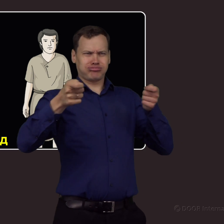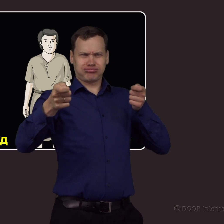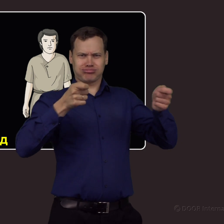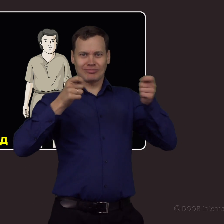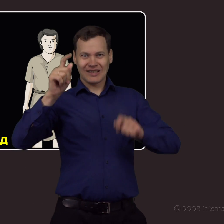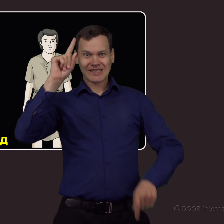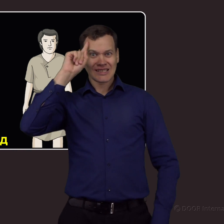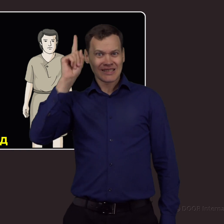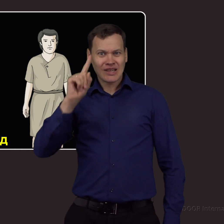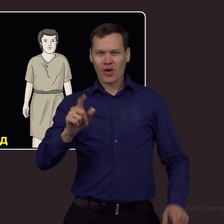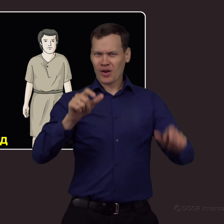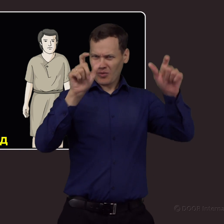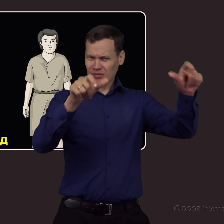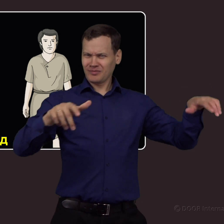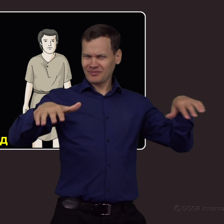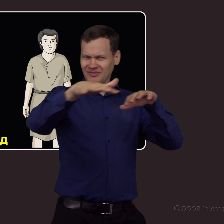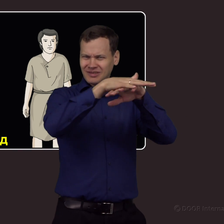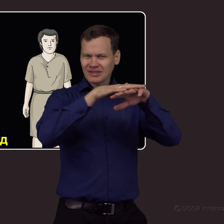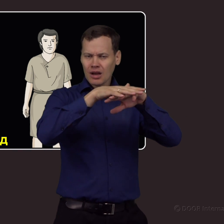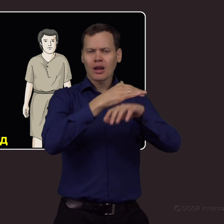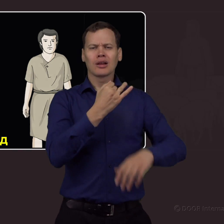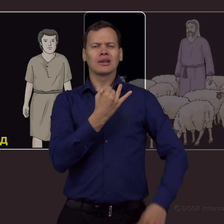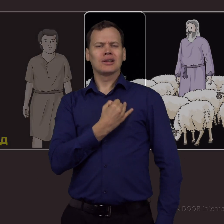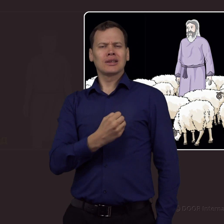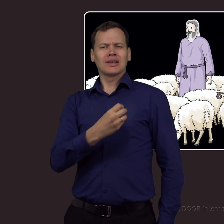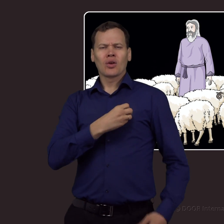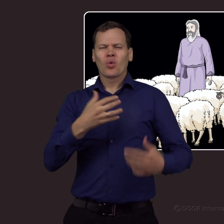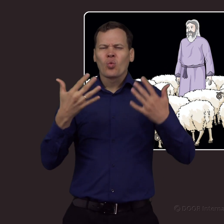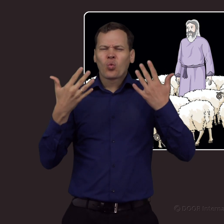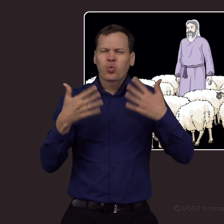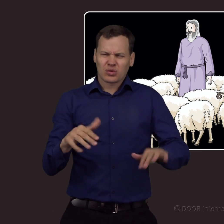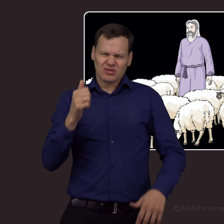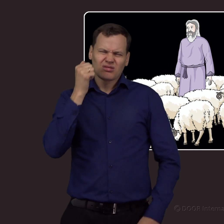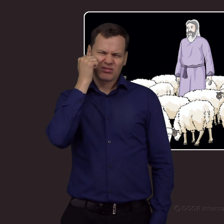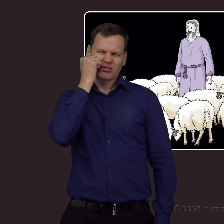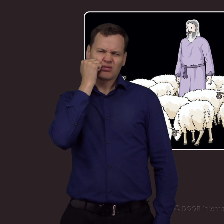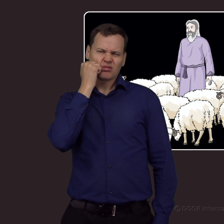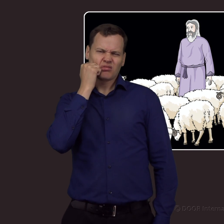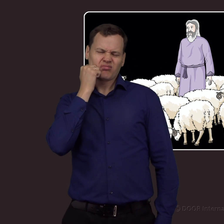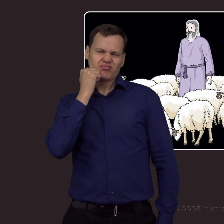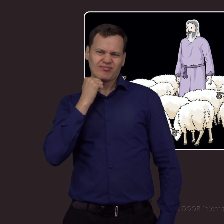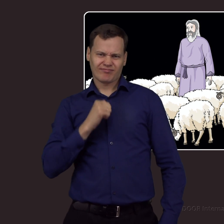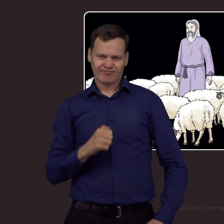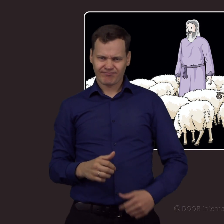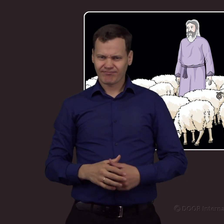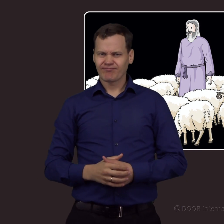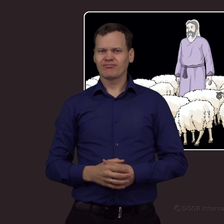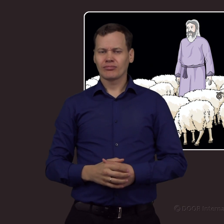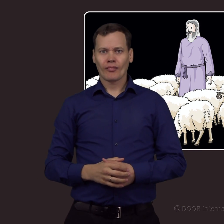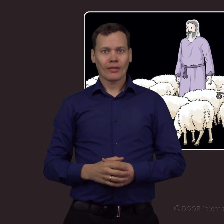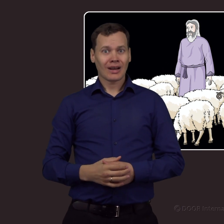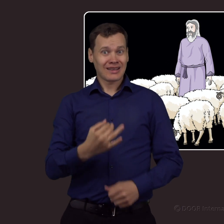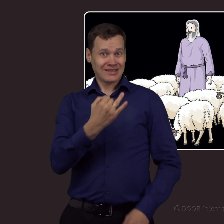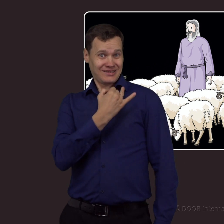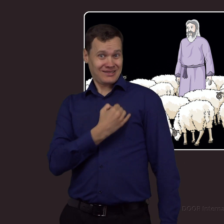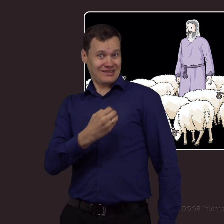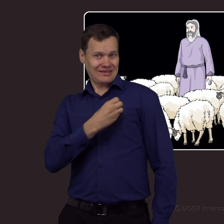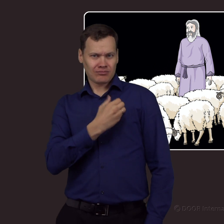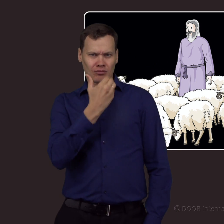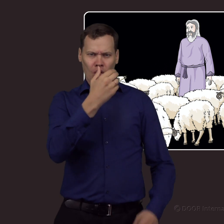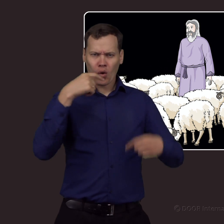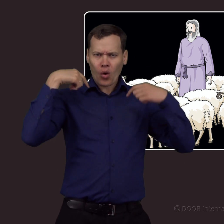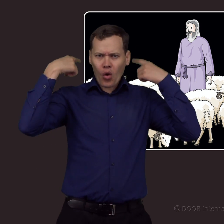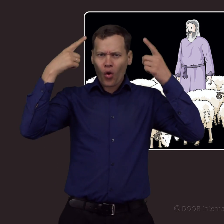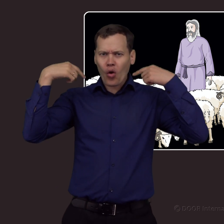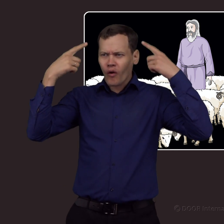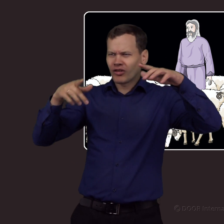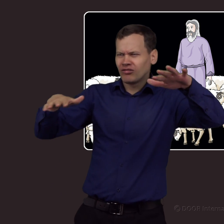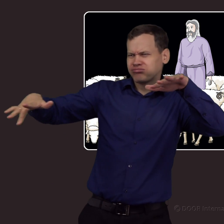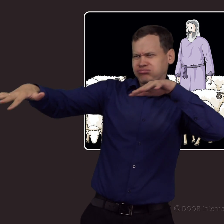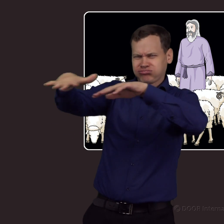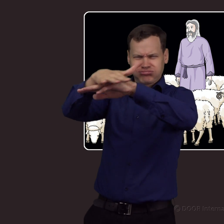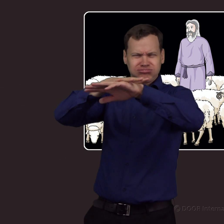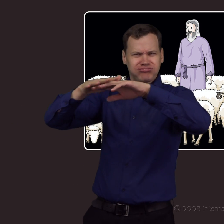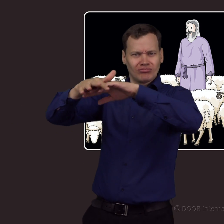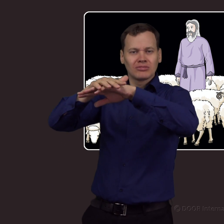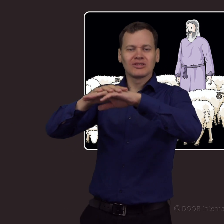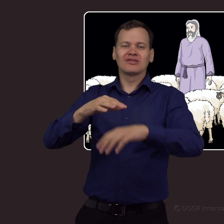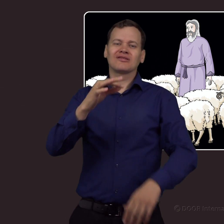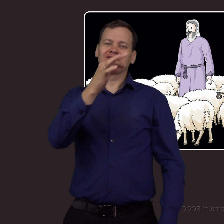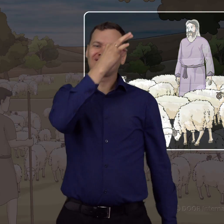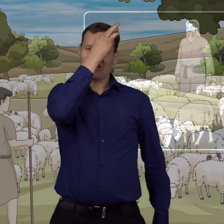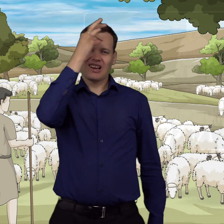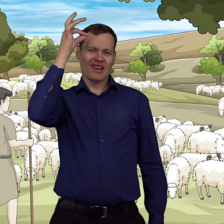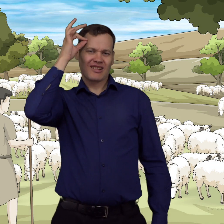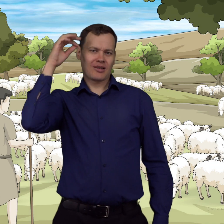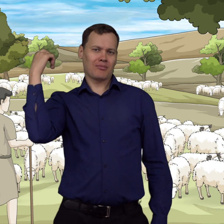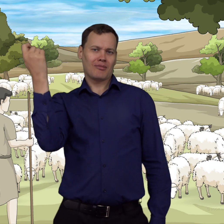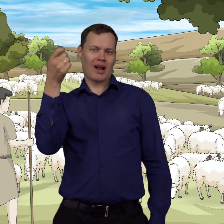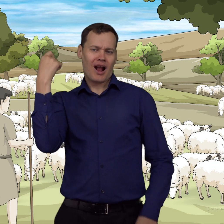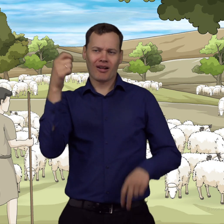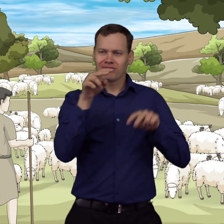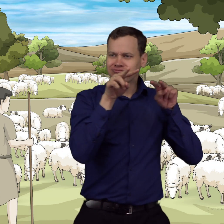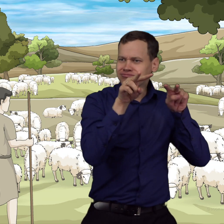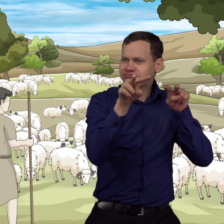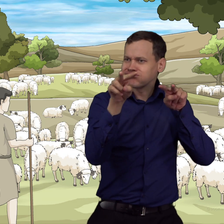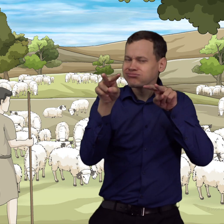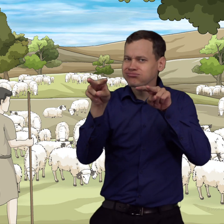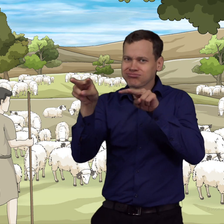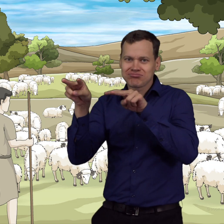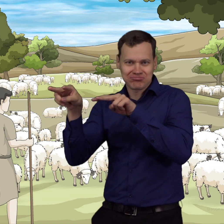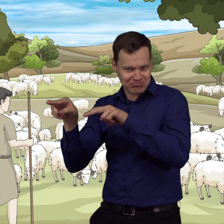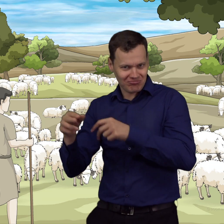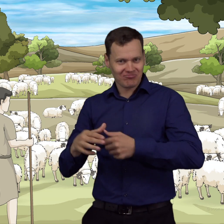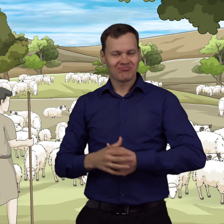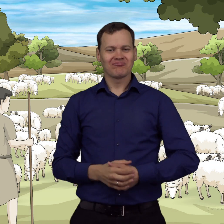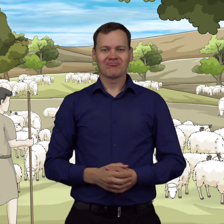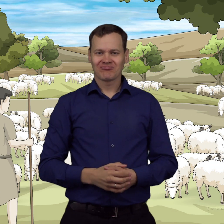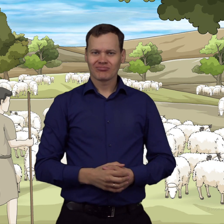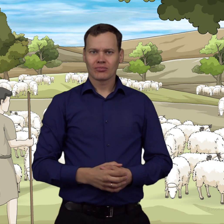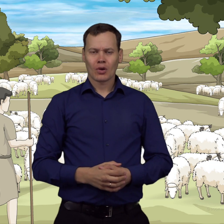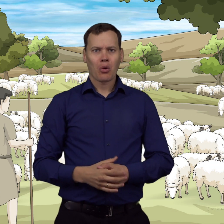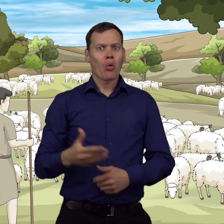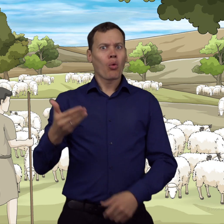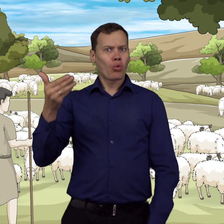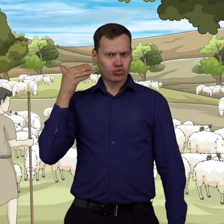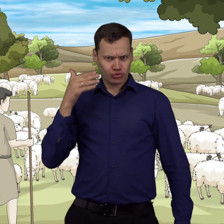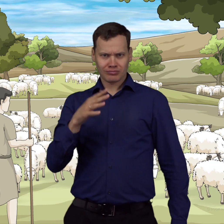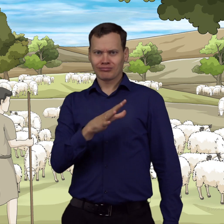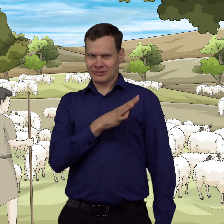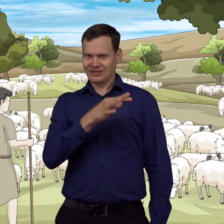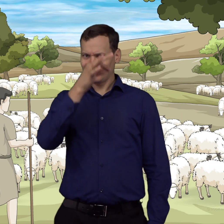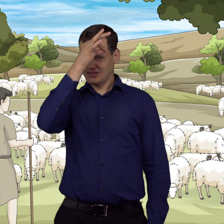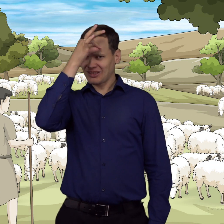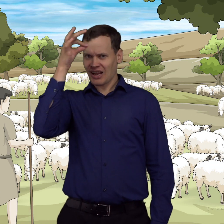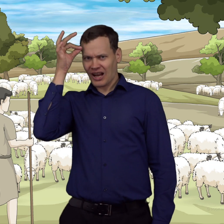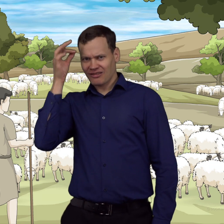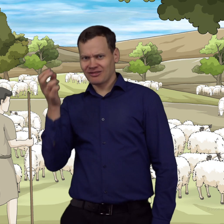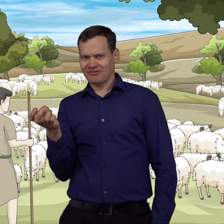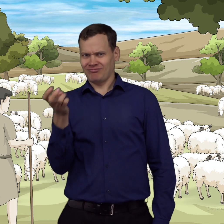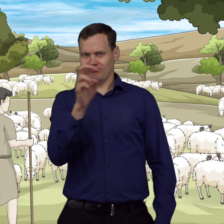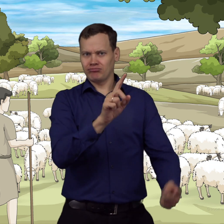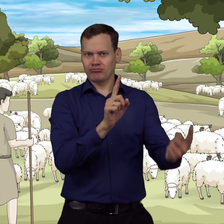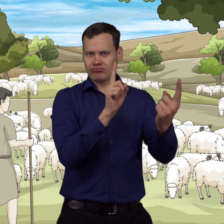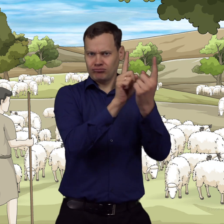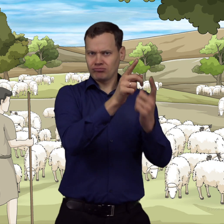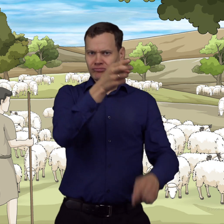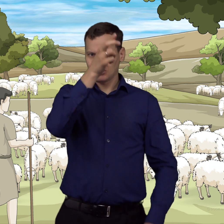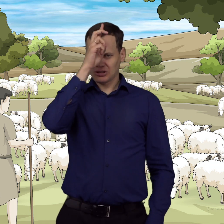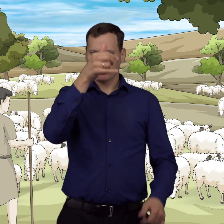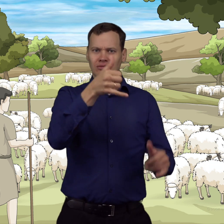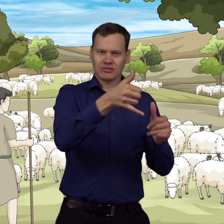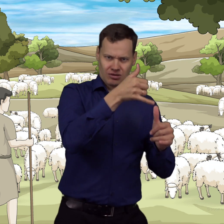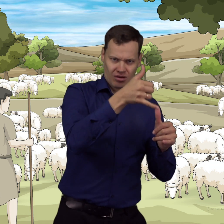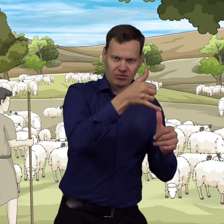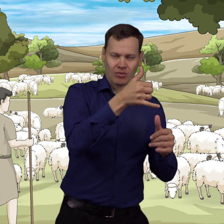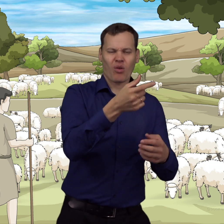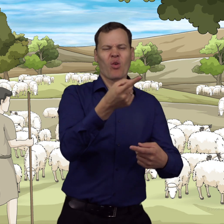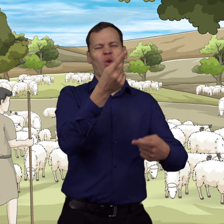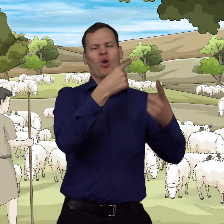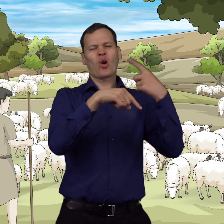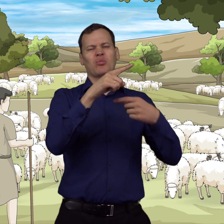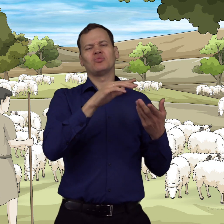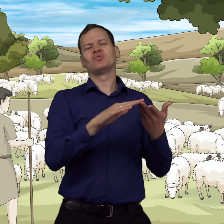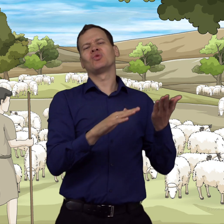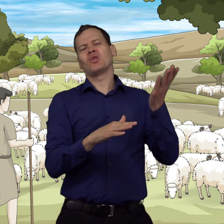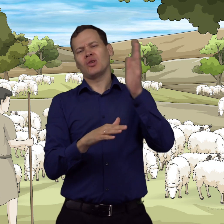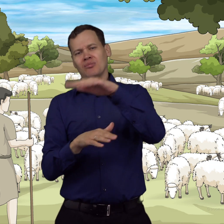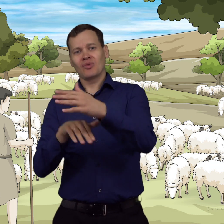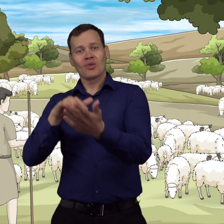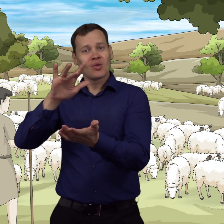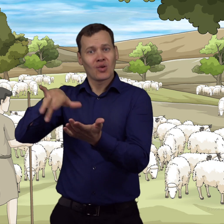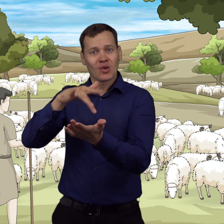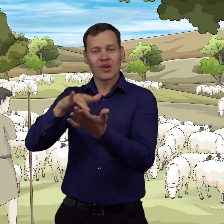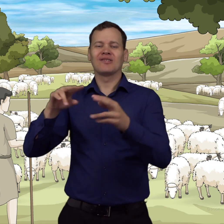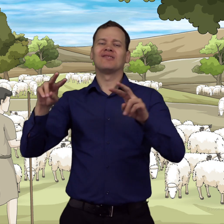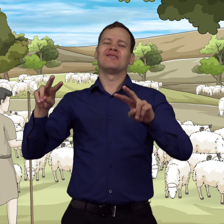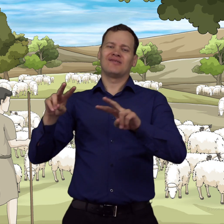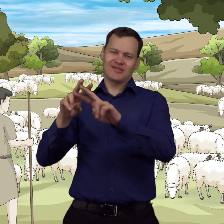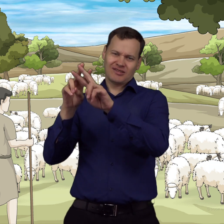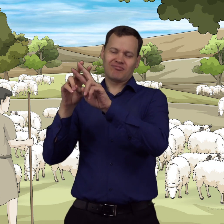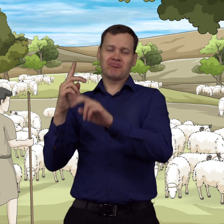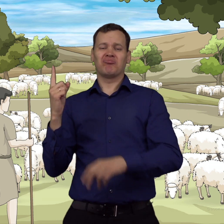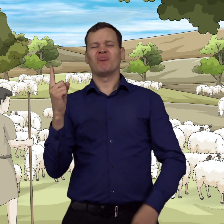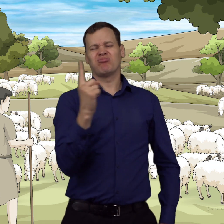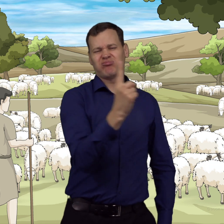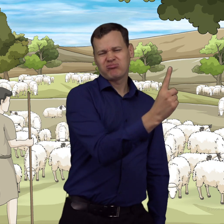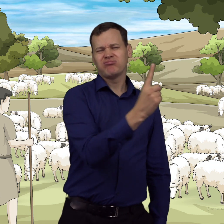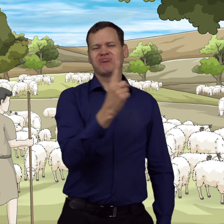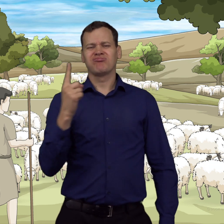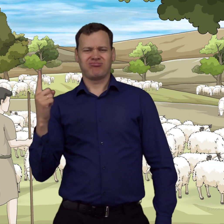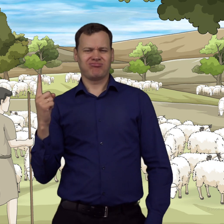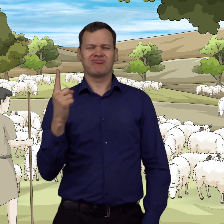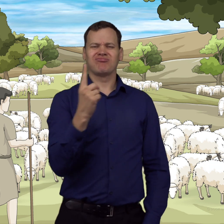The three oldest had followed Saul, but David went back and forth from Saul to tend his father’s sheep in Bethlehem.